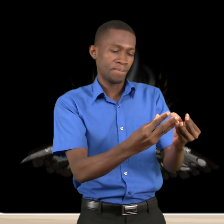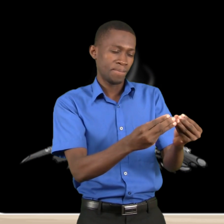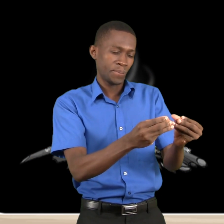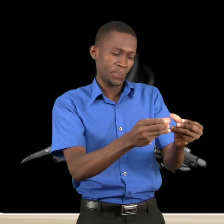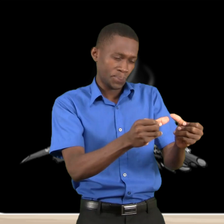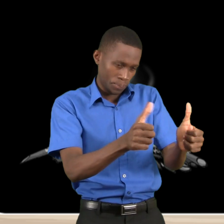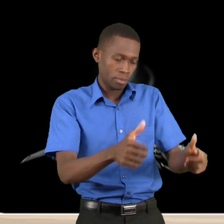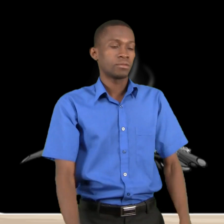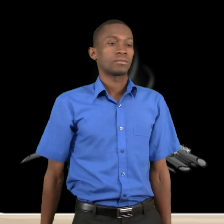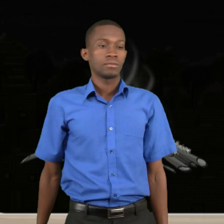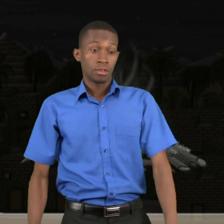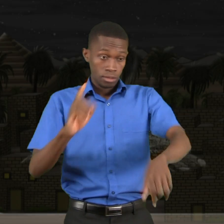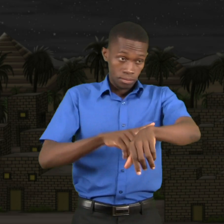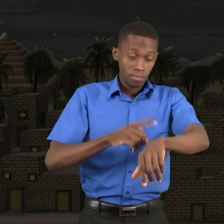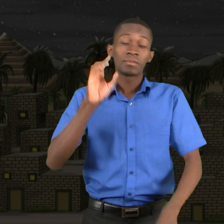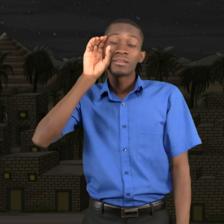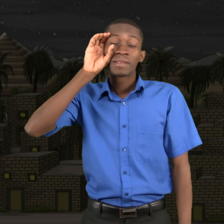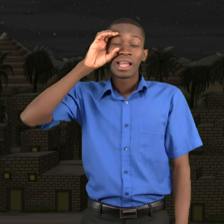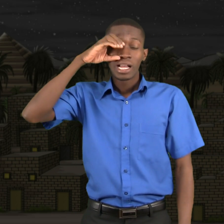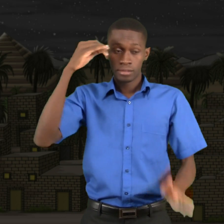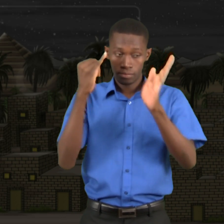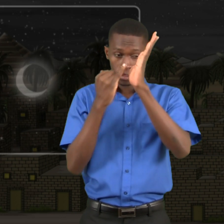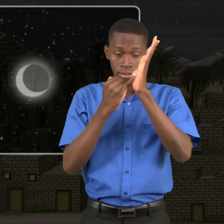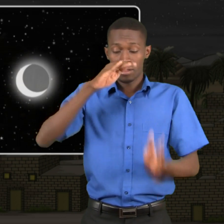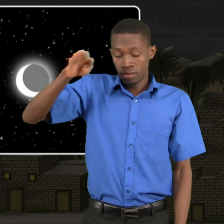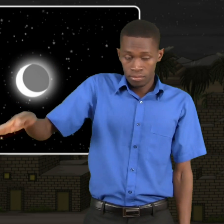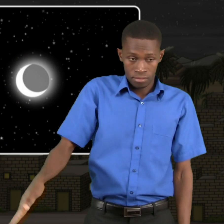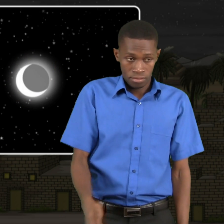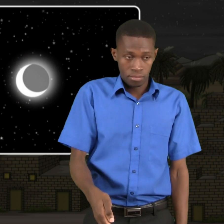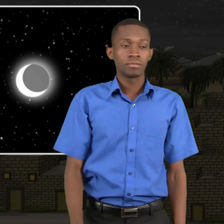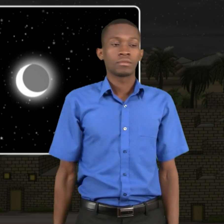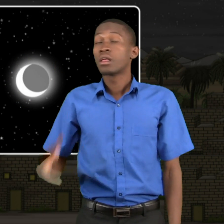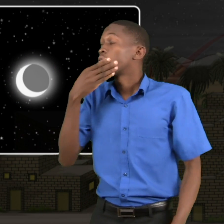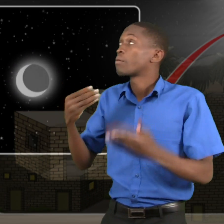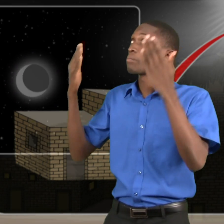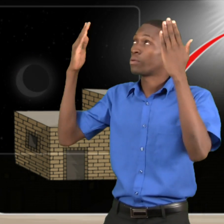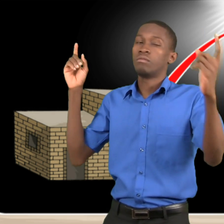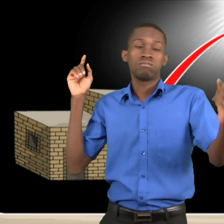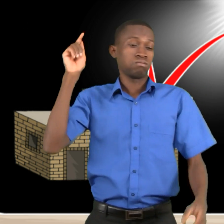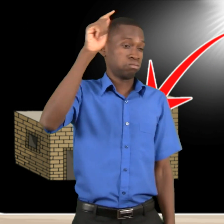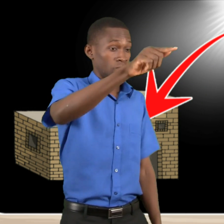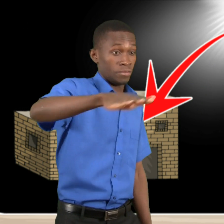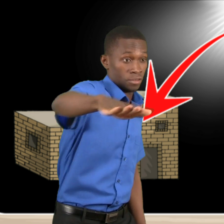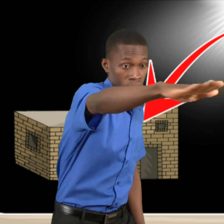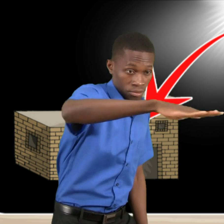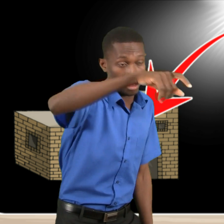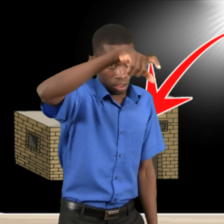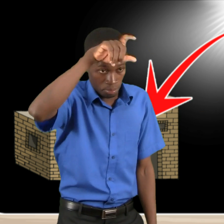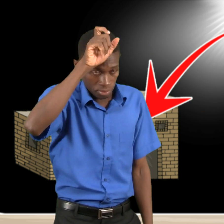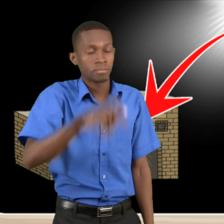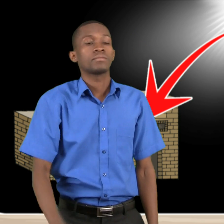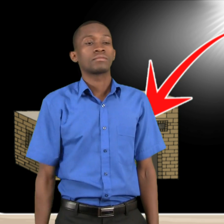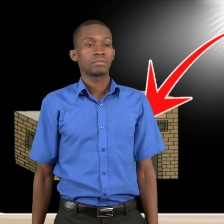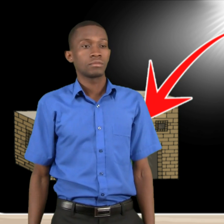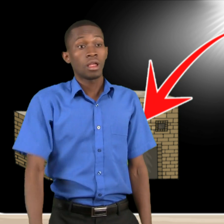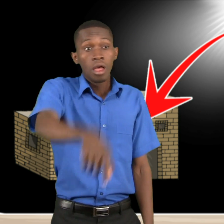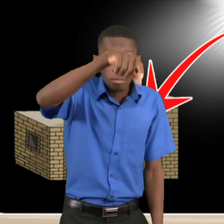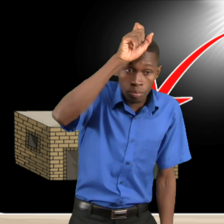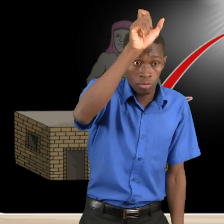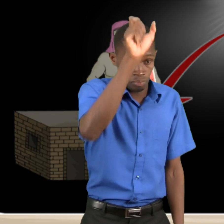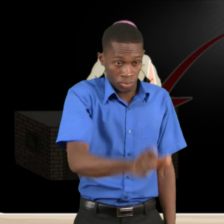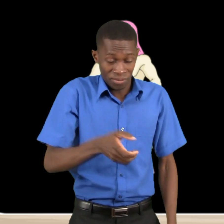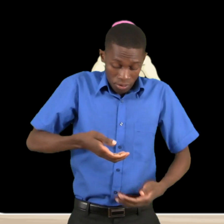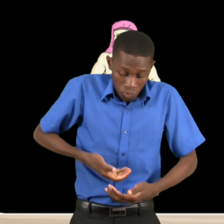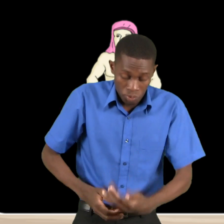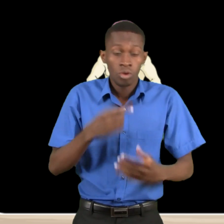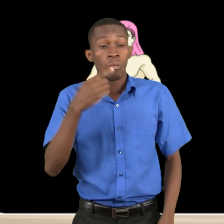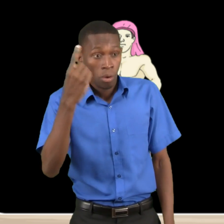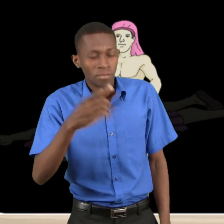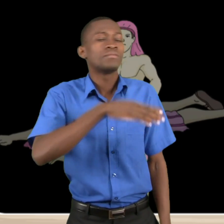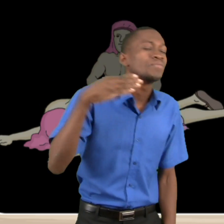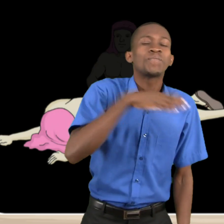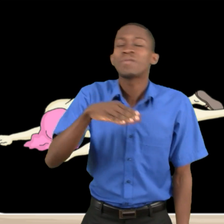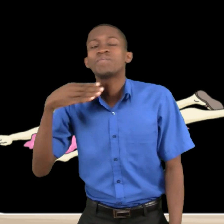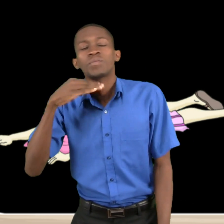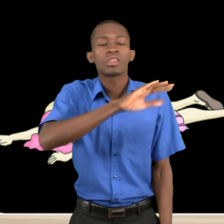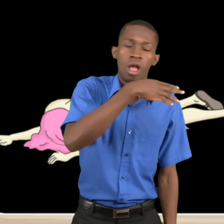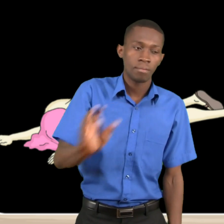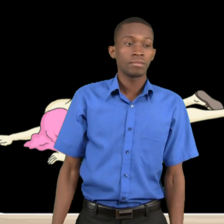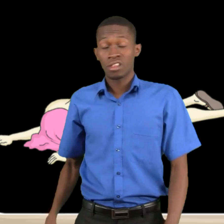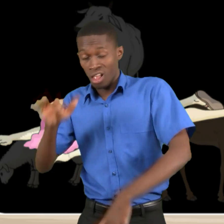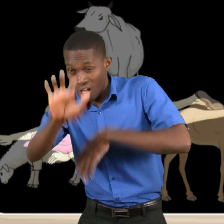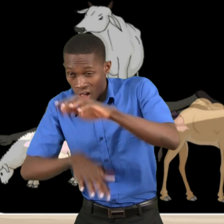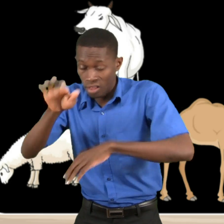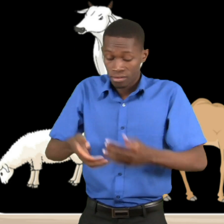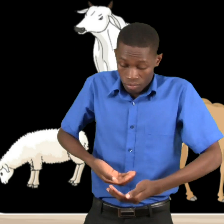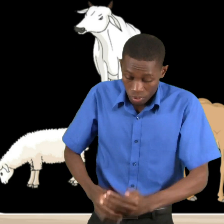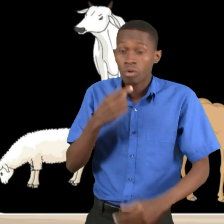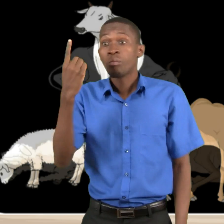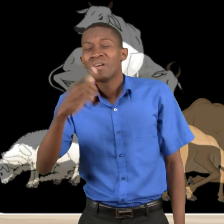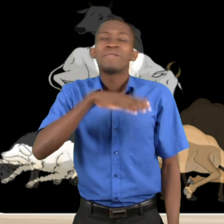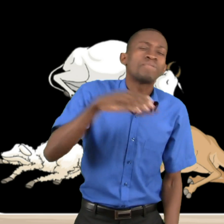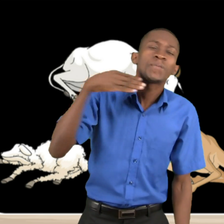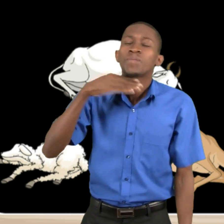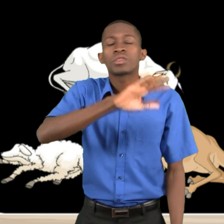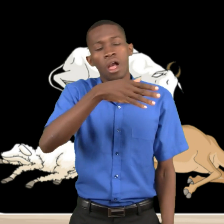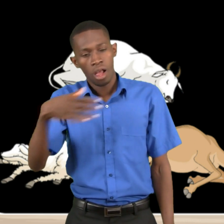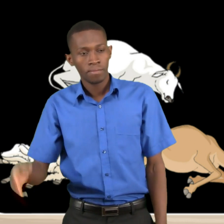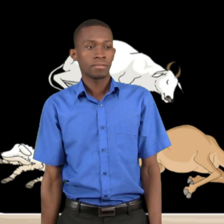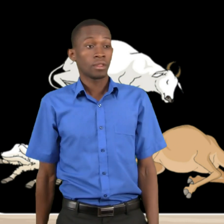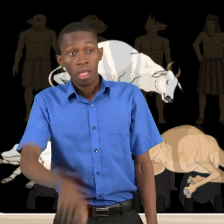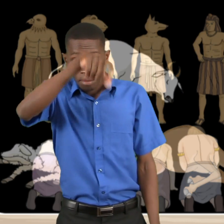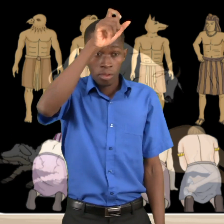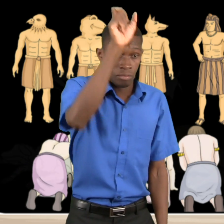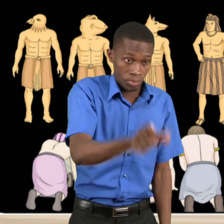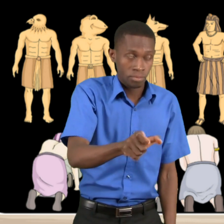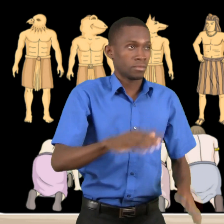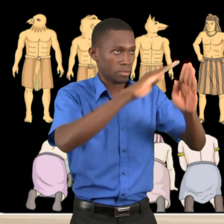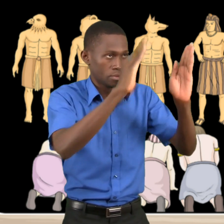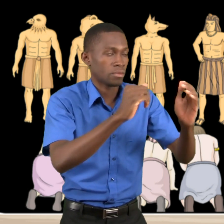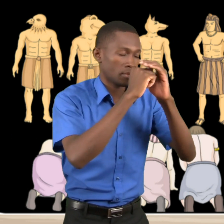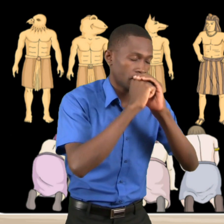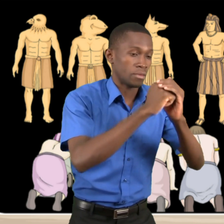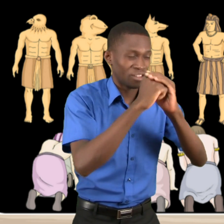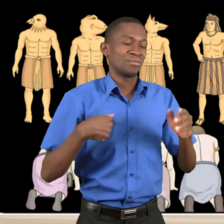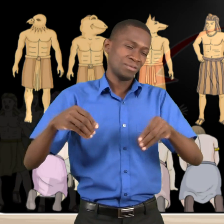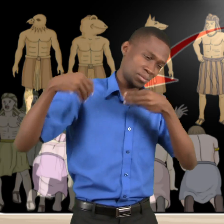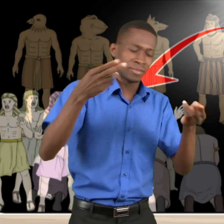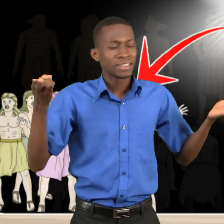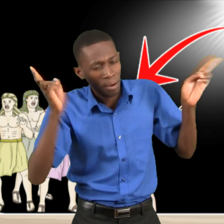On that night I will pass through the land of Egypt and strike down every firstborn male, both man and beast, and I will execute judgment against all the gods of Egypt.